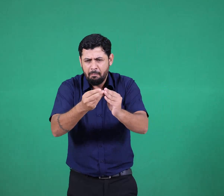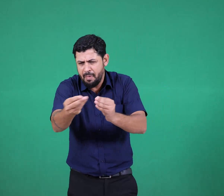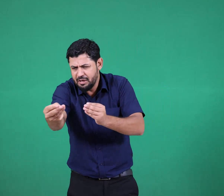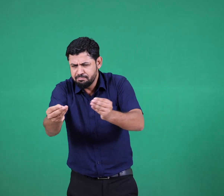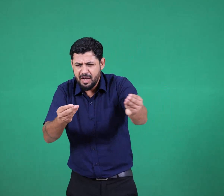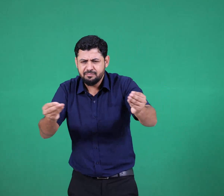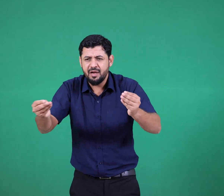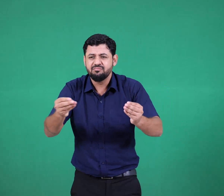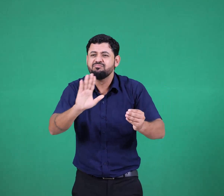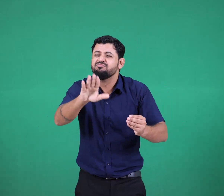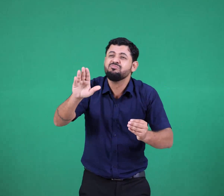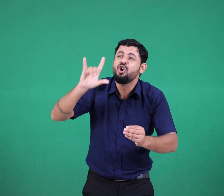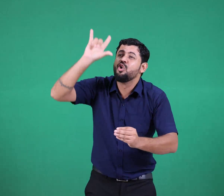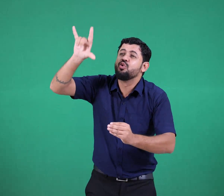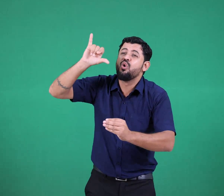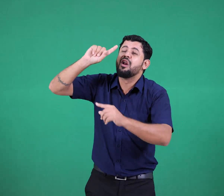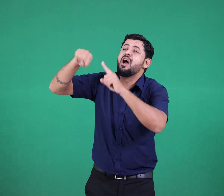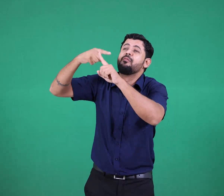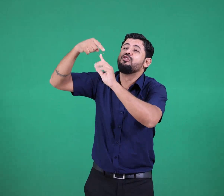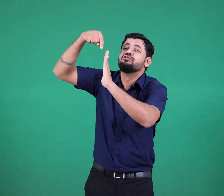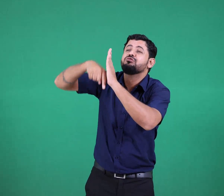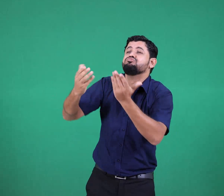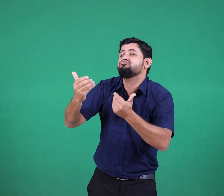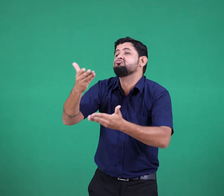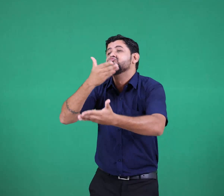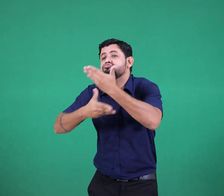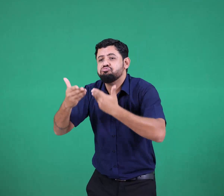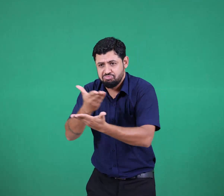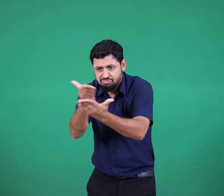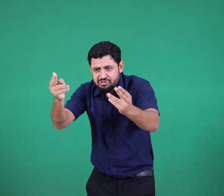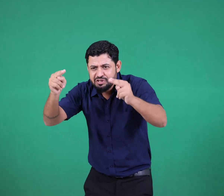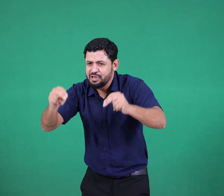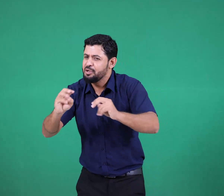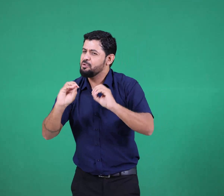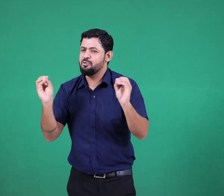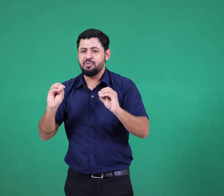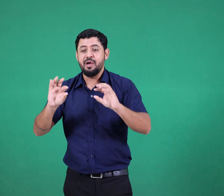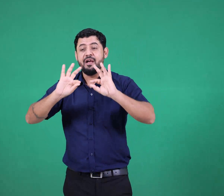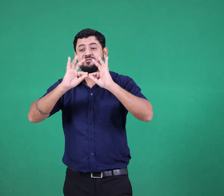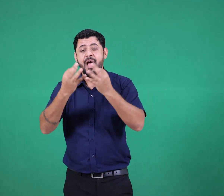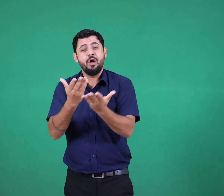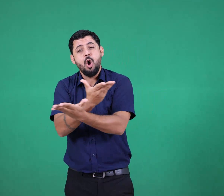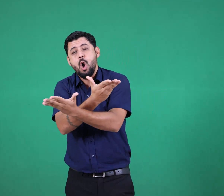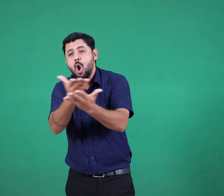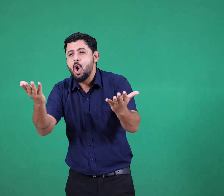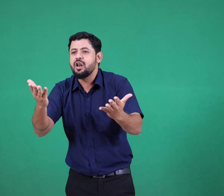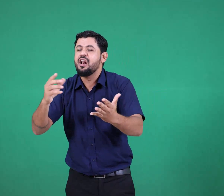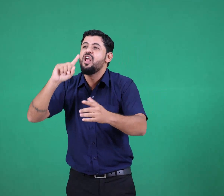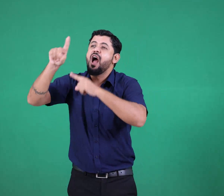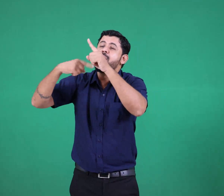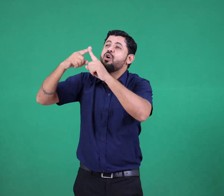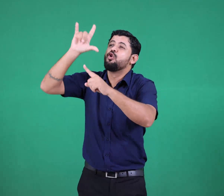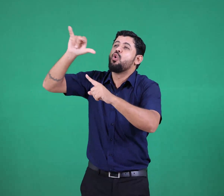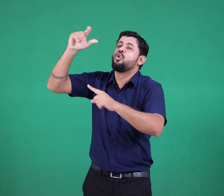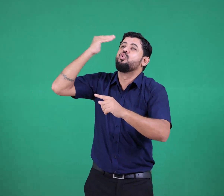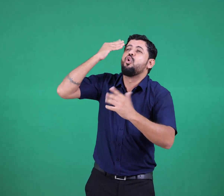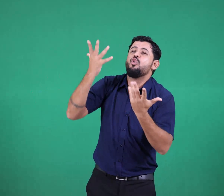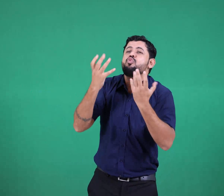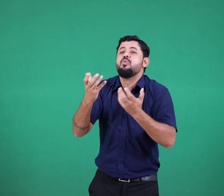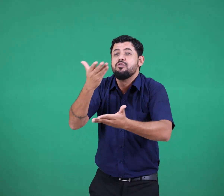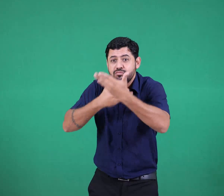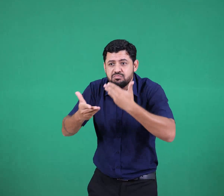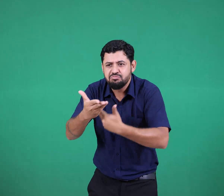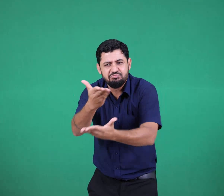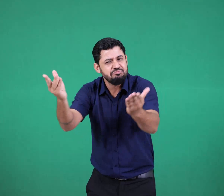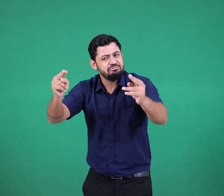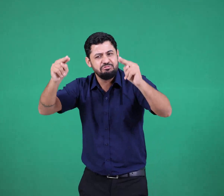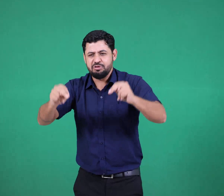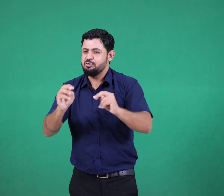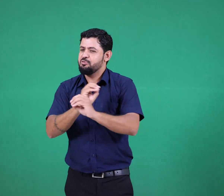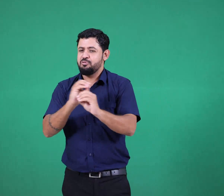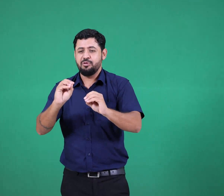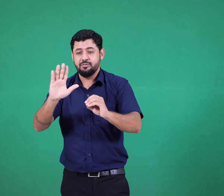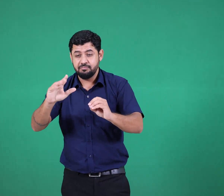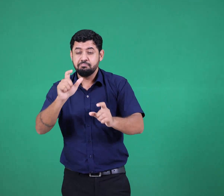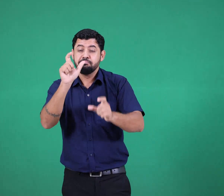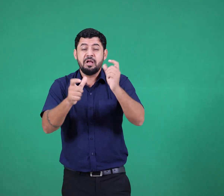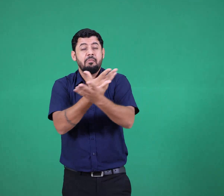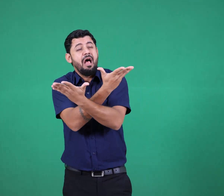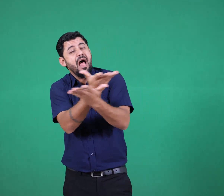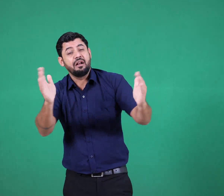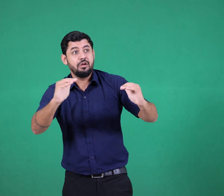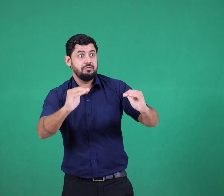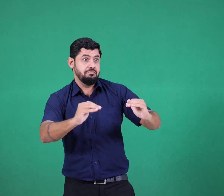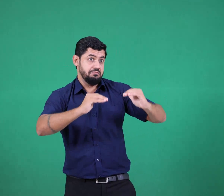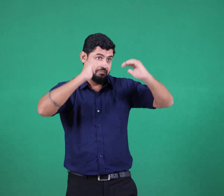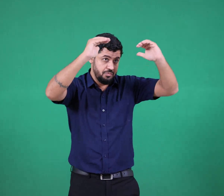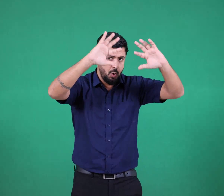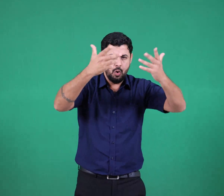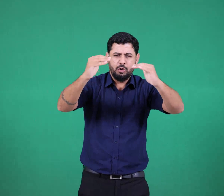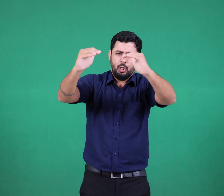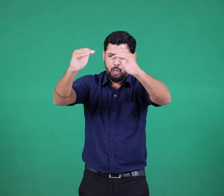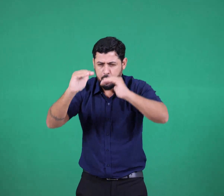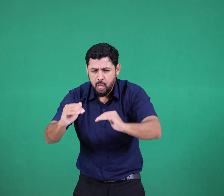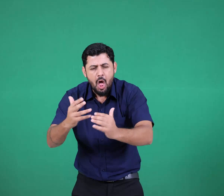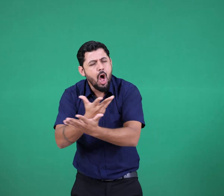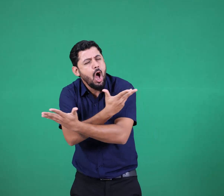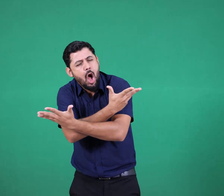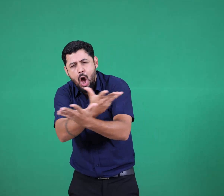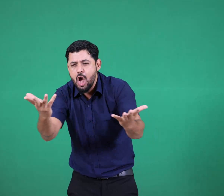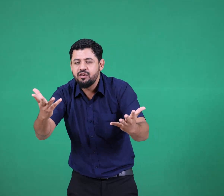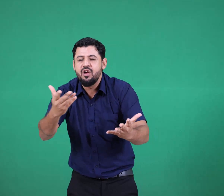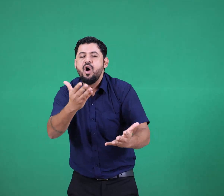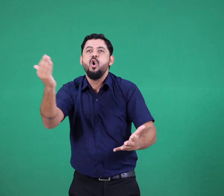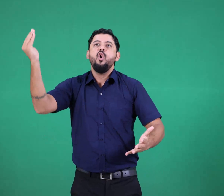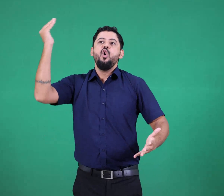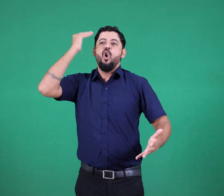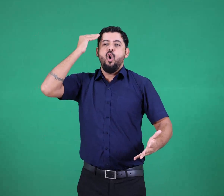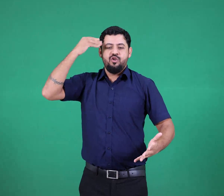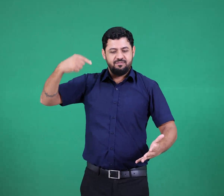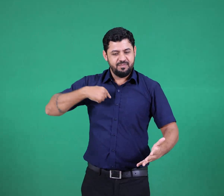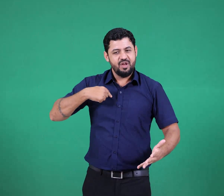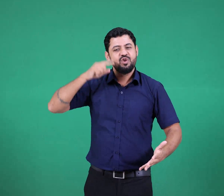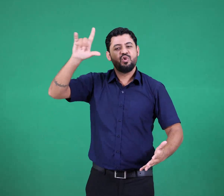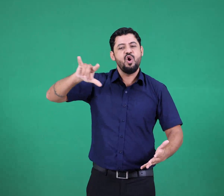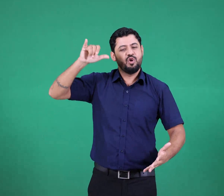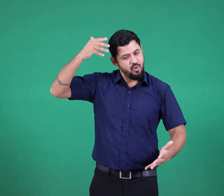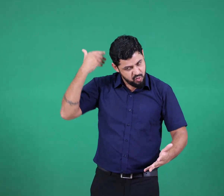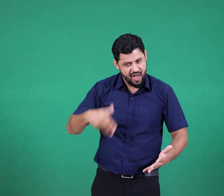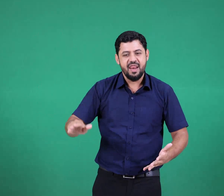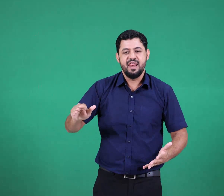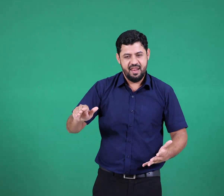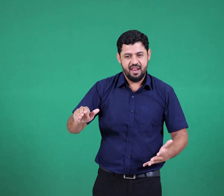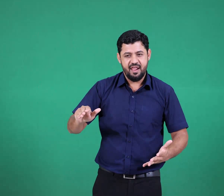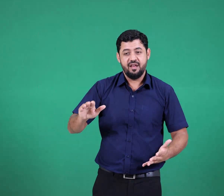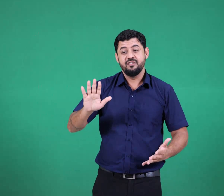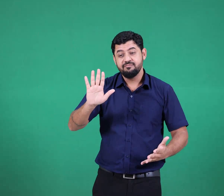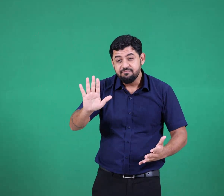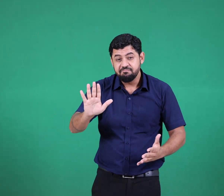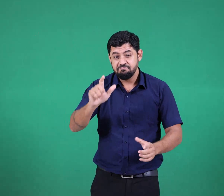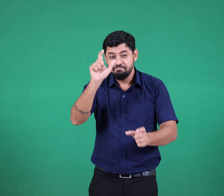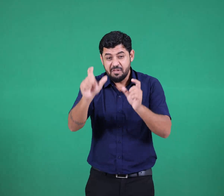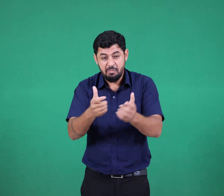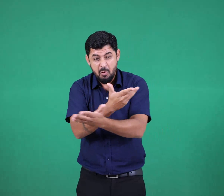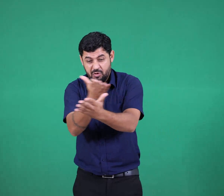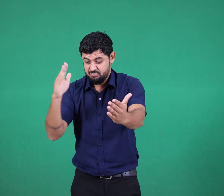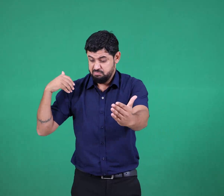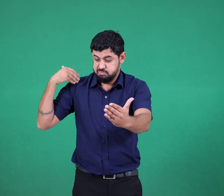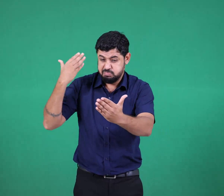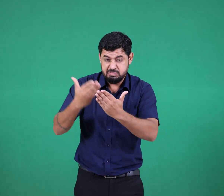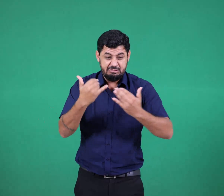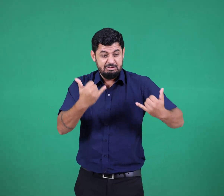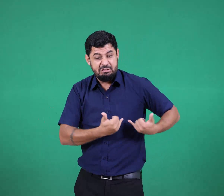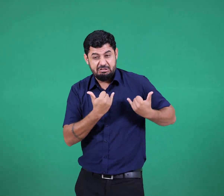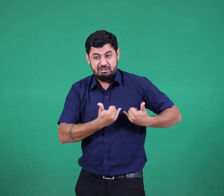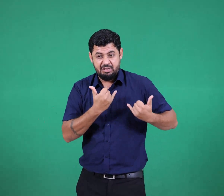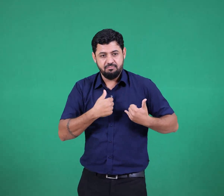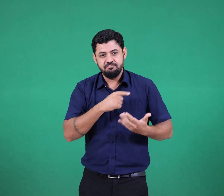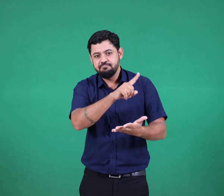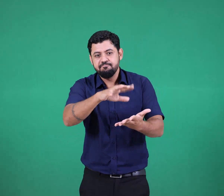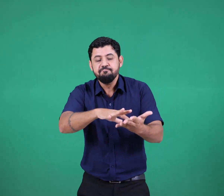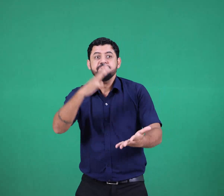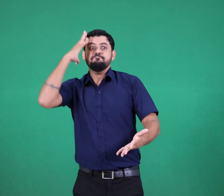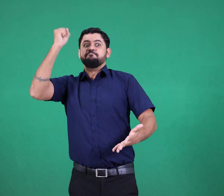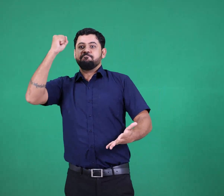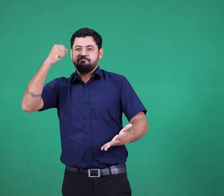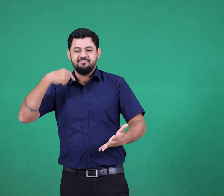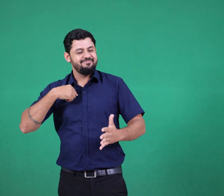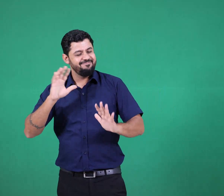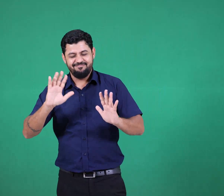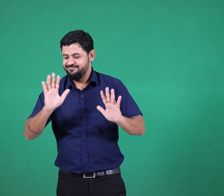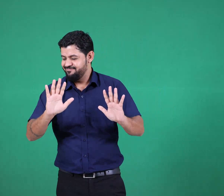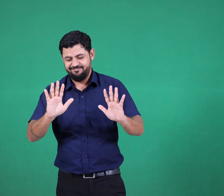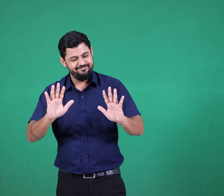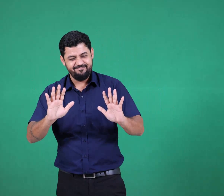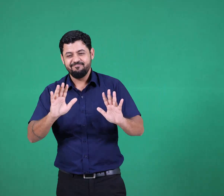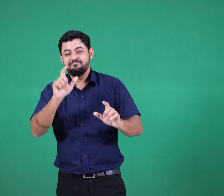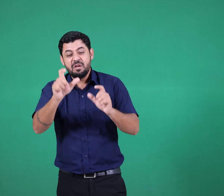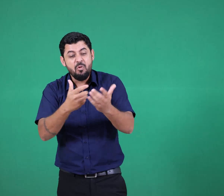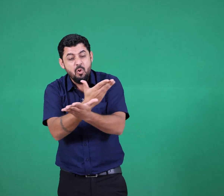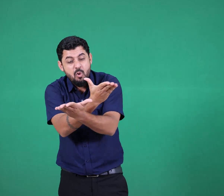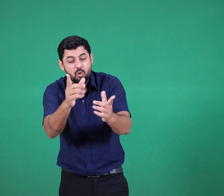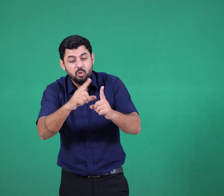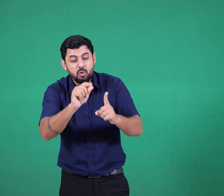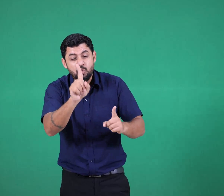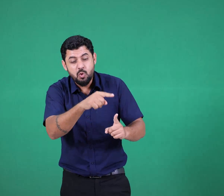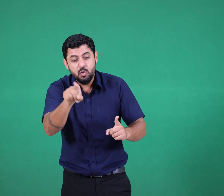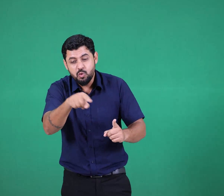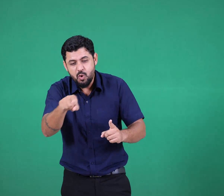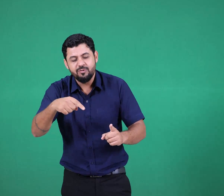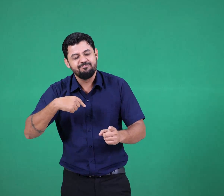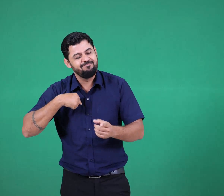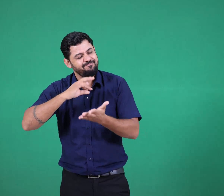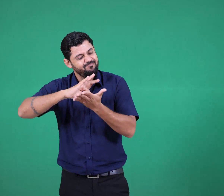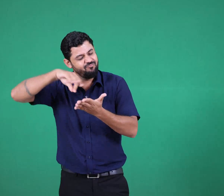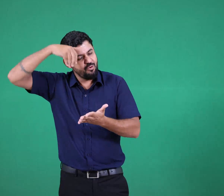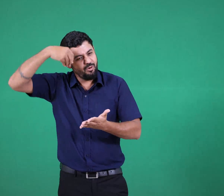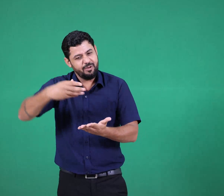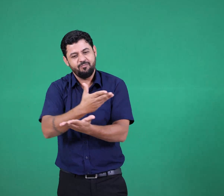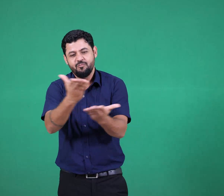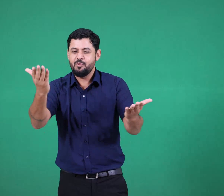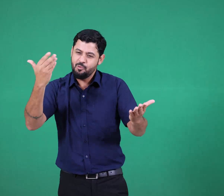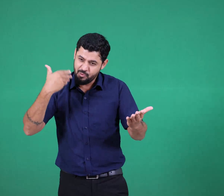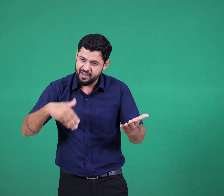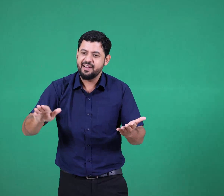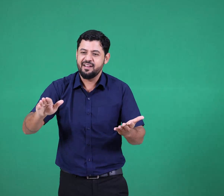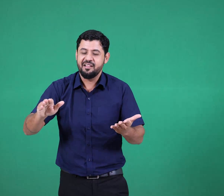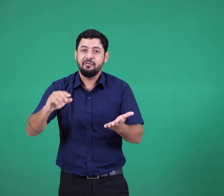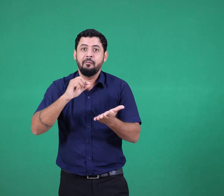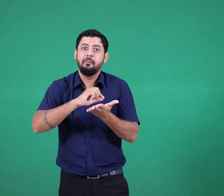No longer will each one teach his neighbor or his brother, saying, ' Know the Lord,' because they will all know Me, from the least of them to the greatest.